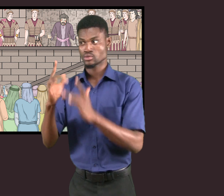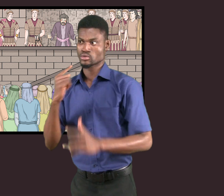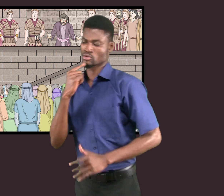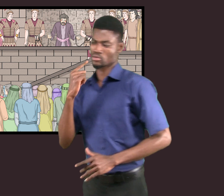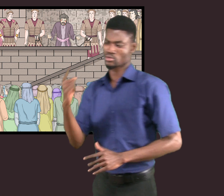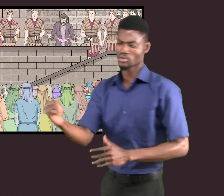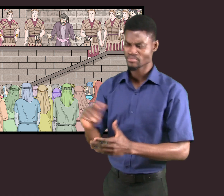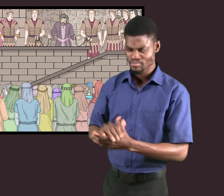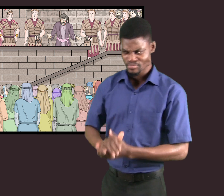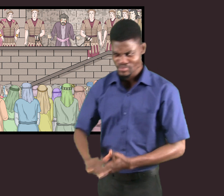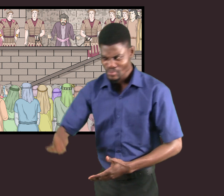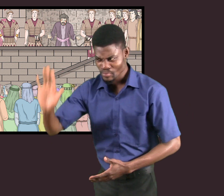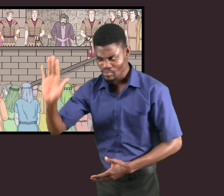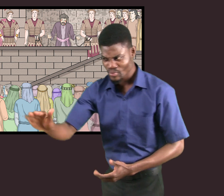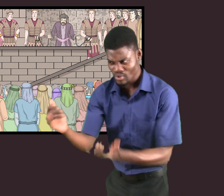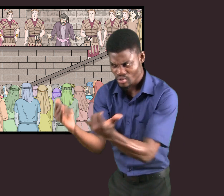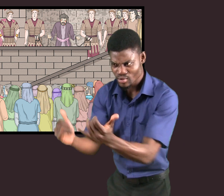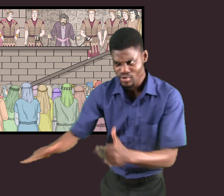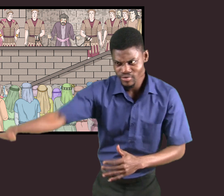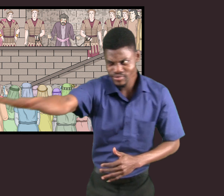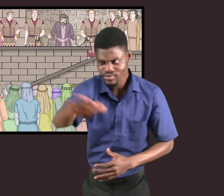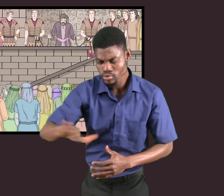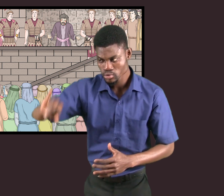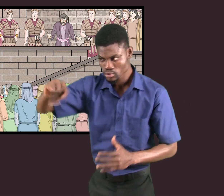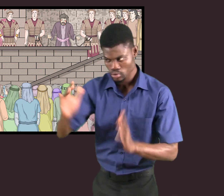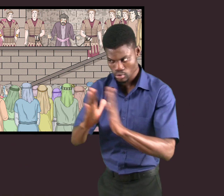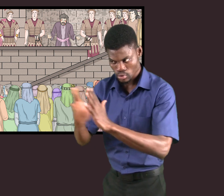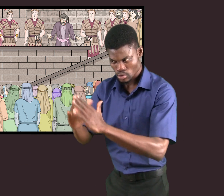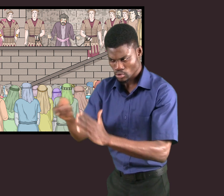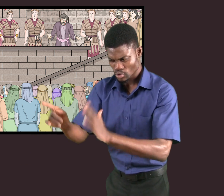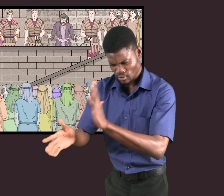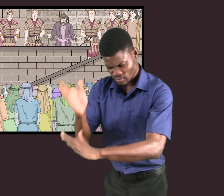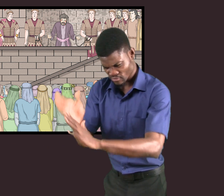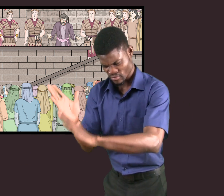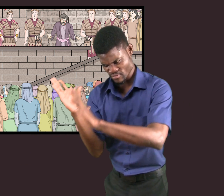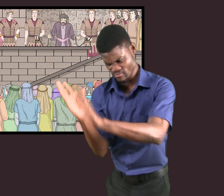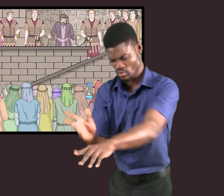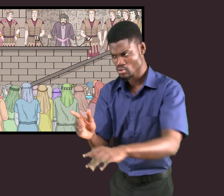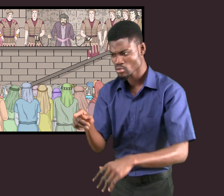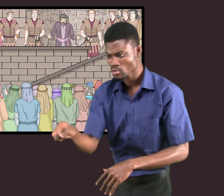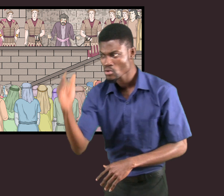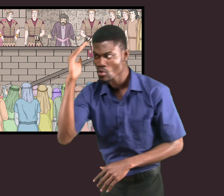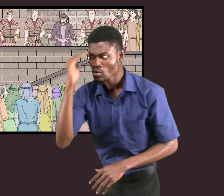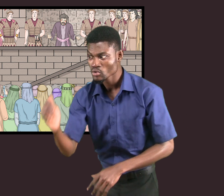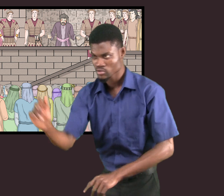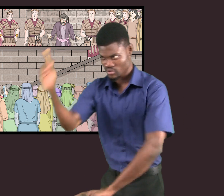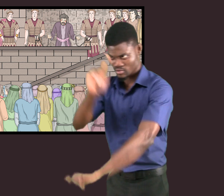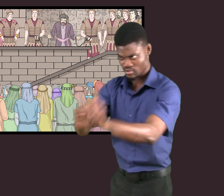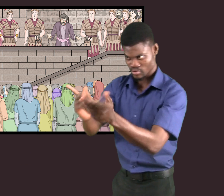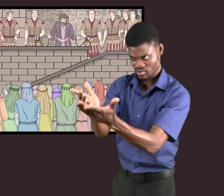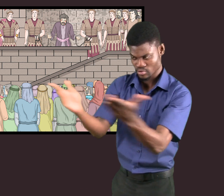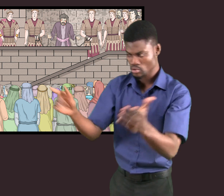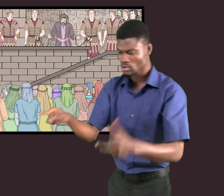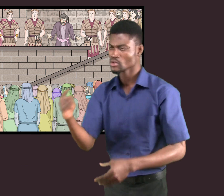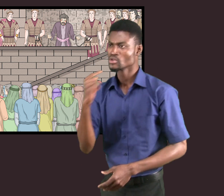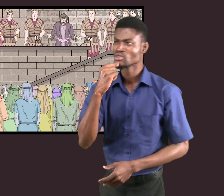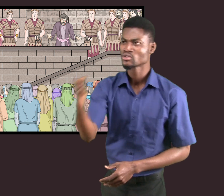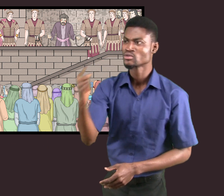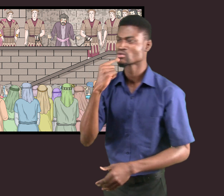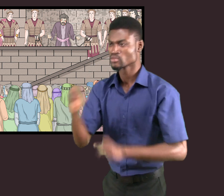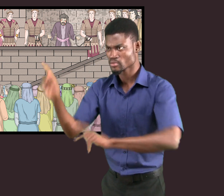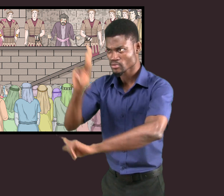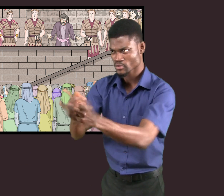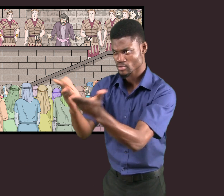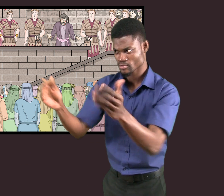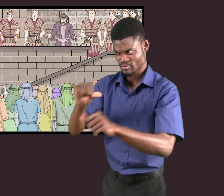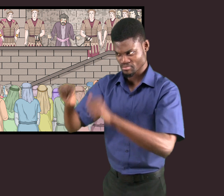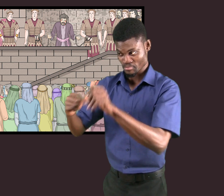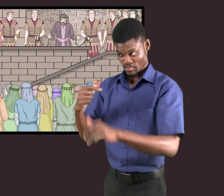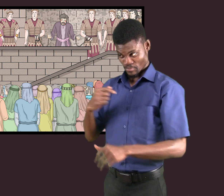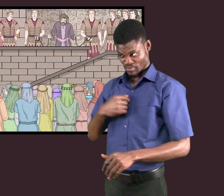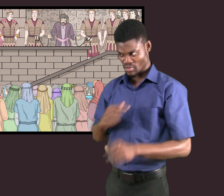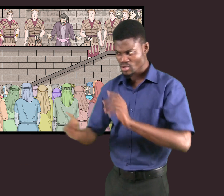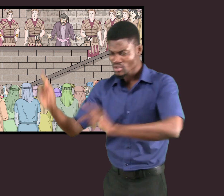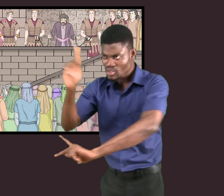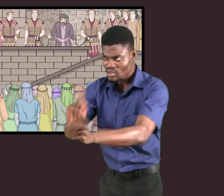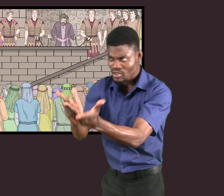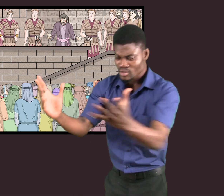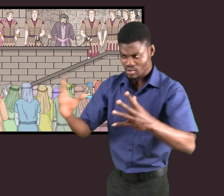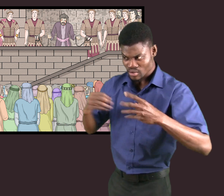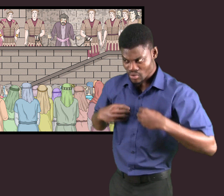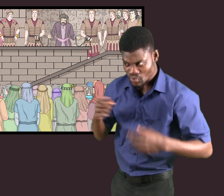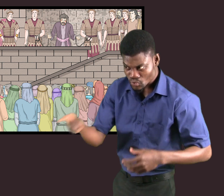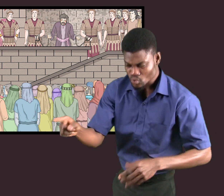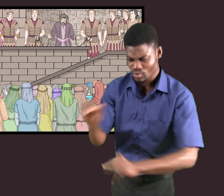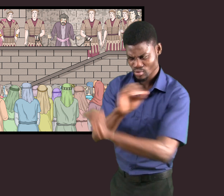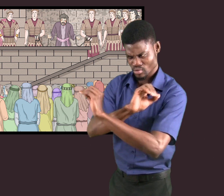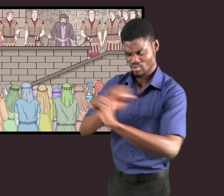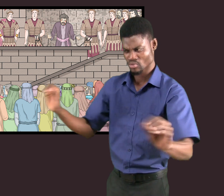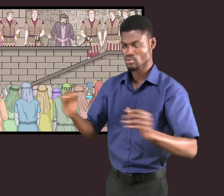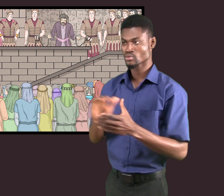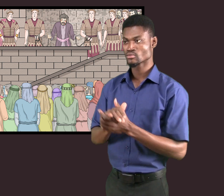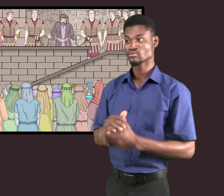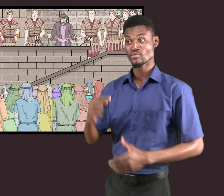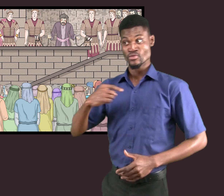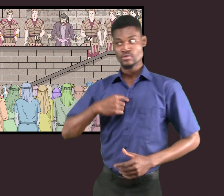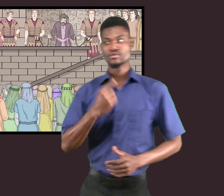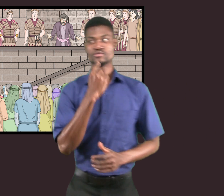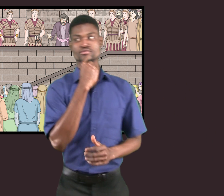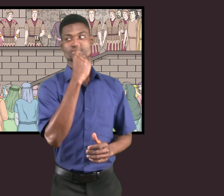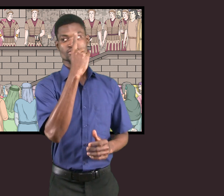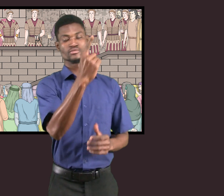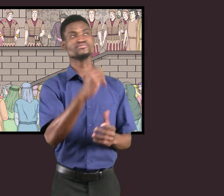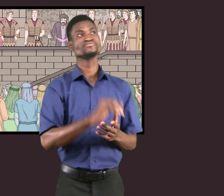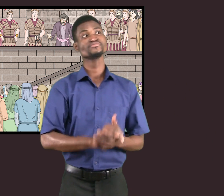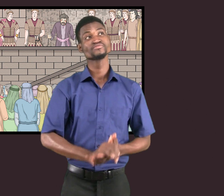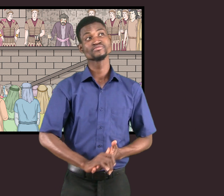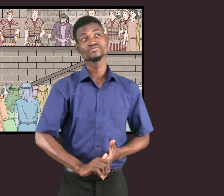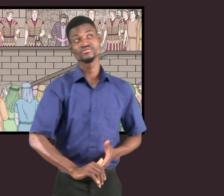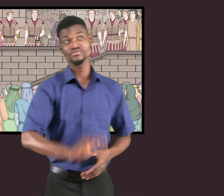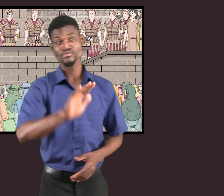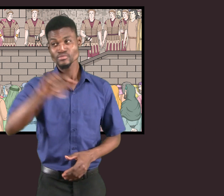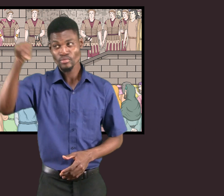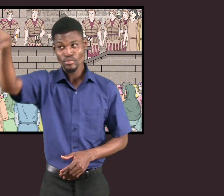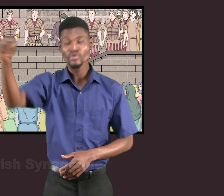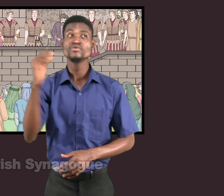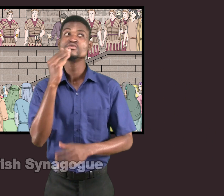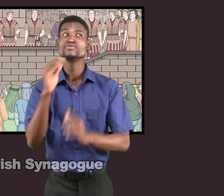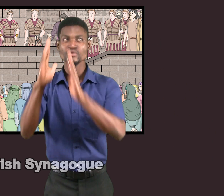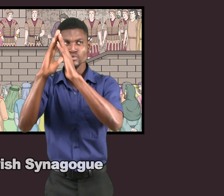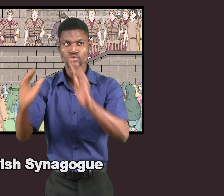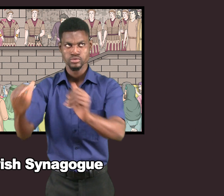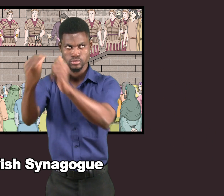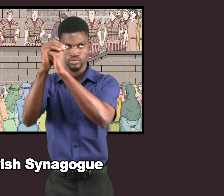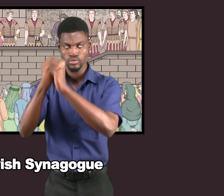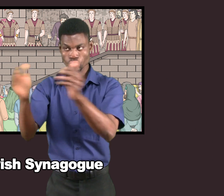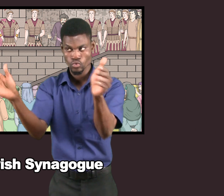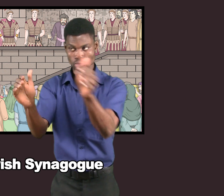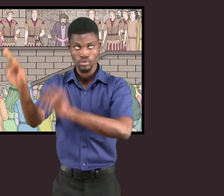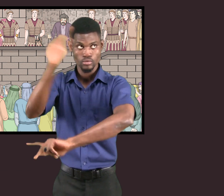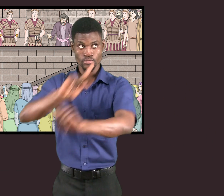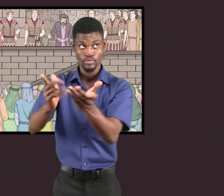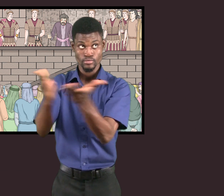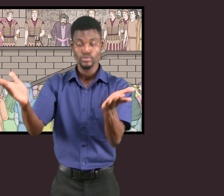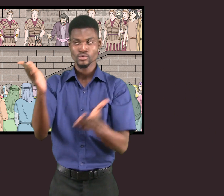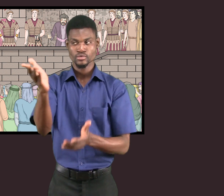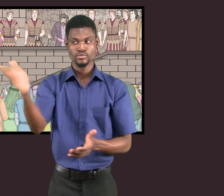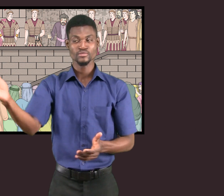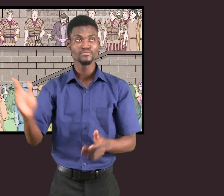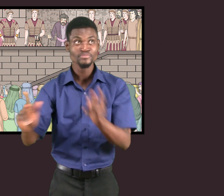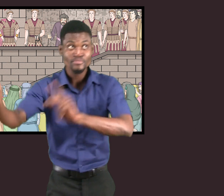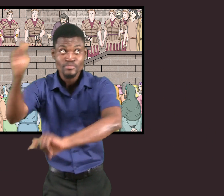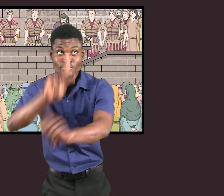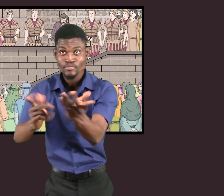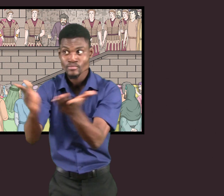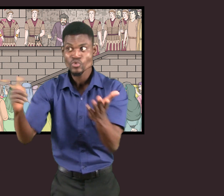Leave Jerusalem quickly, because the people here will not accept your testimony about Me.’